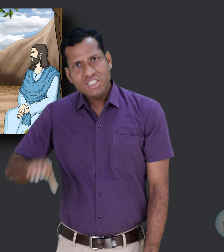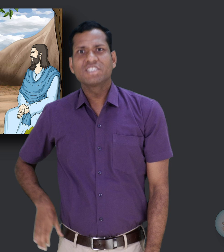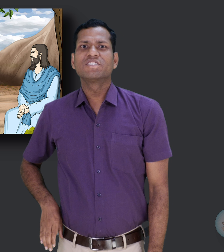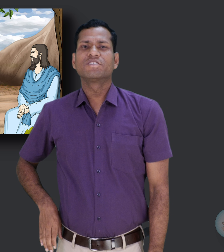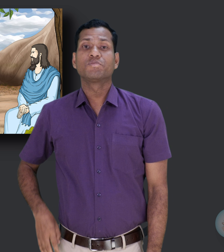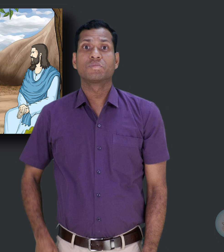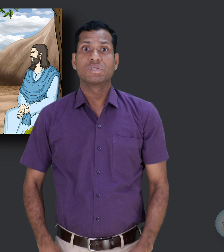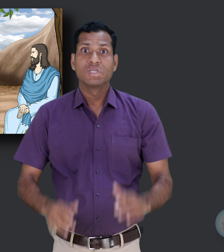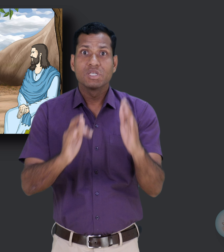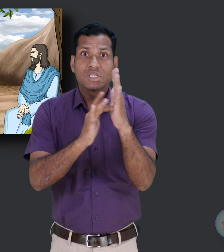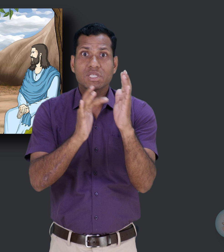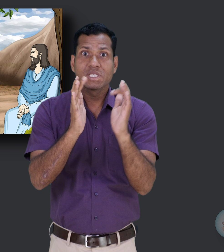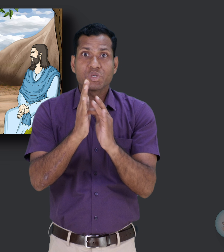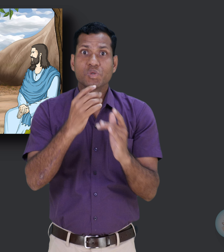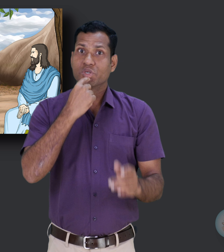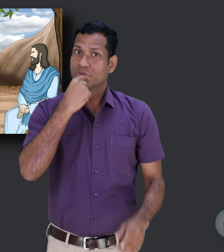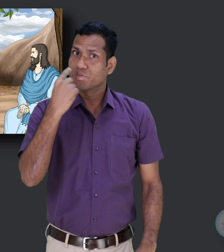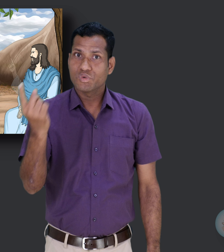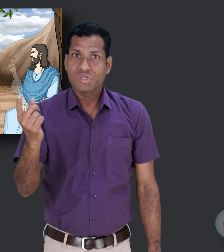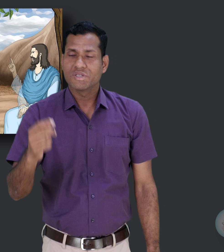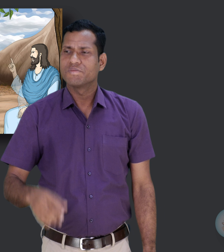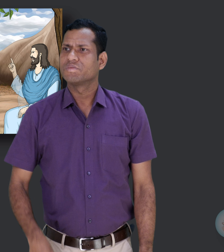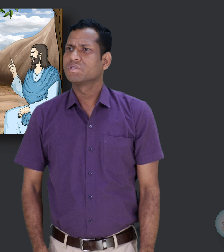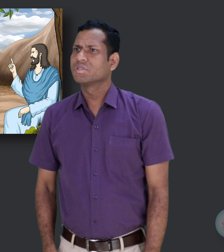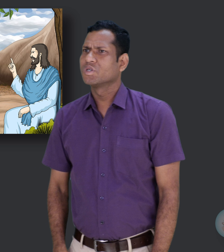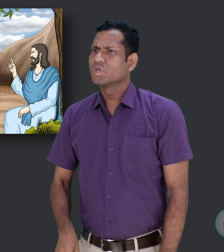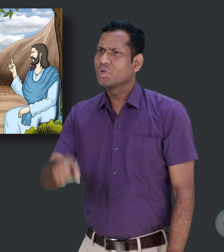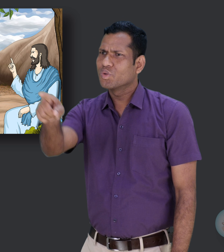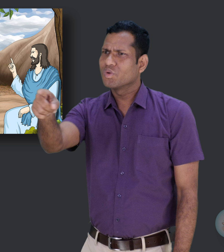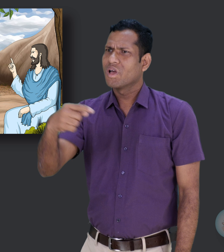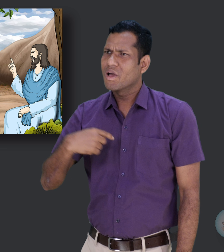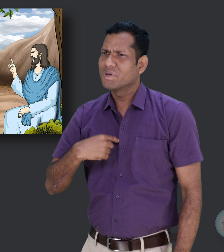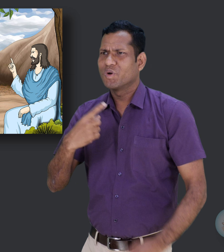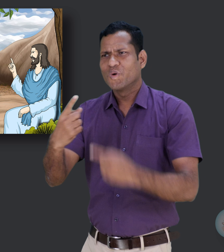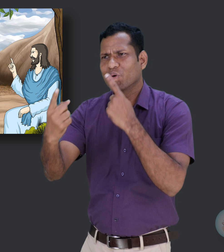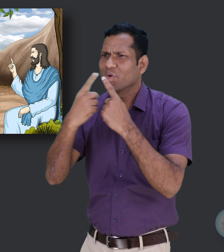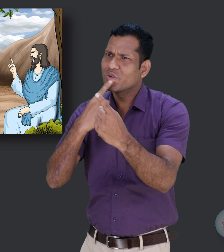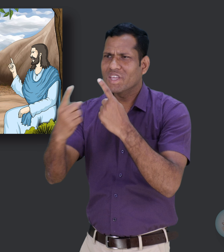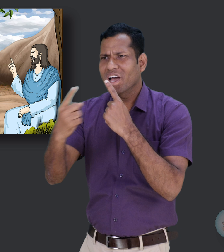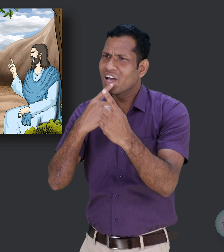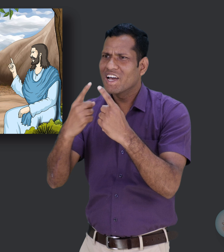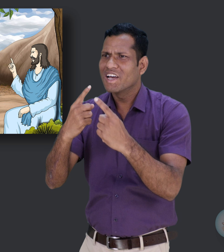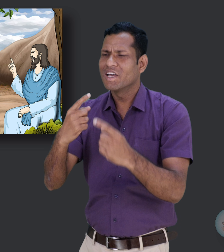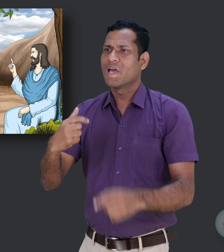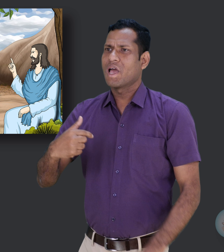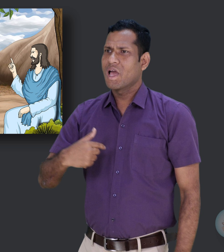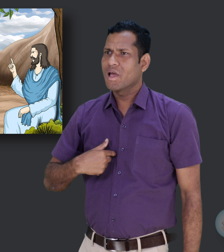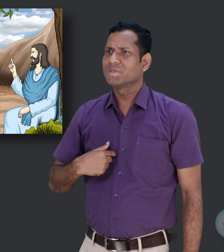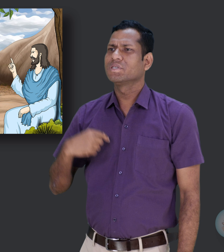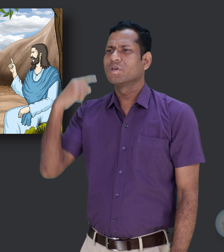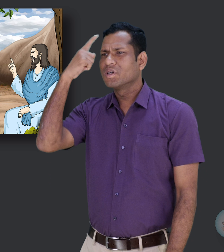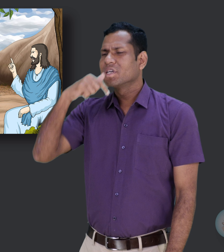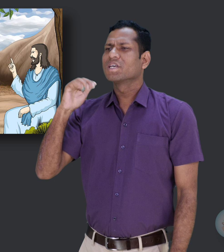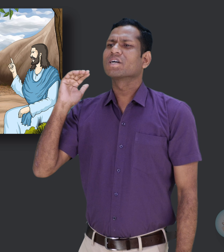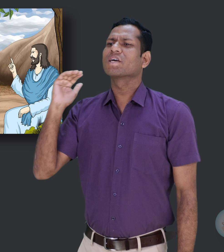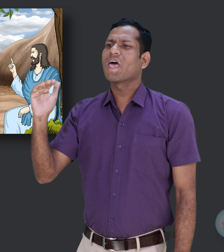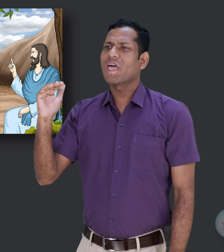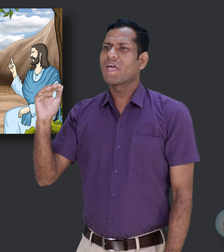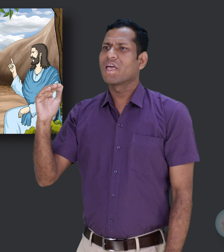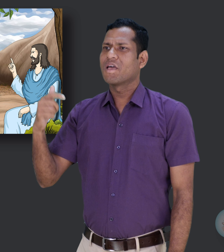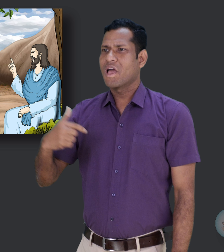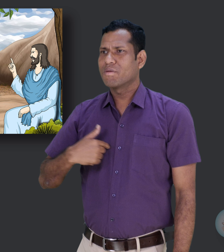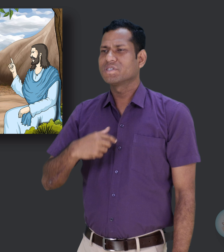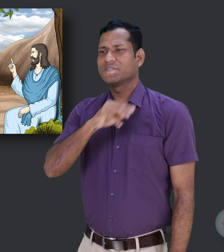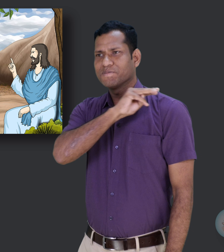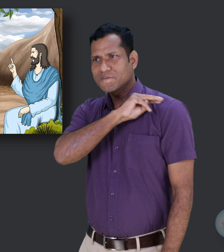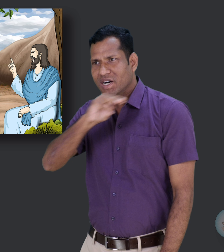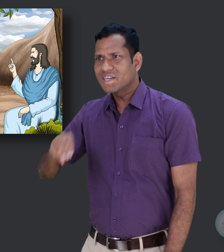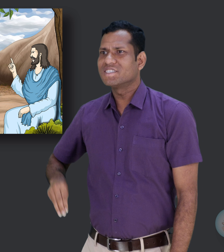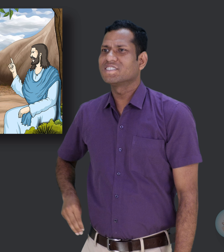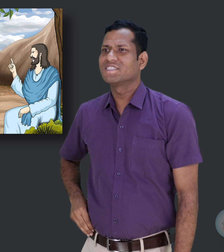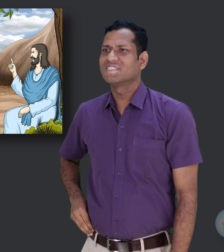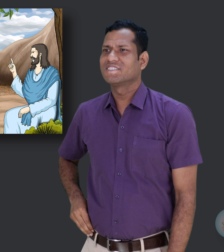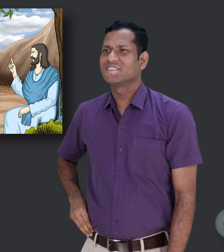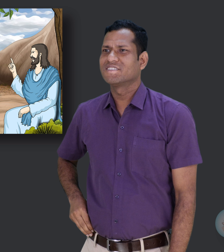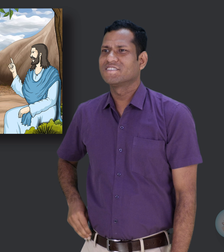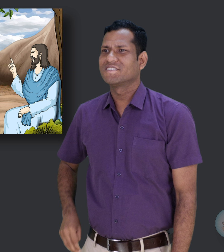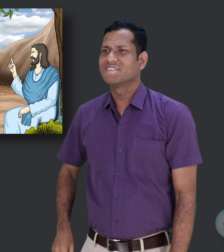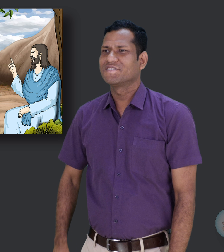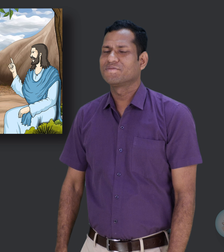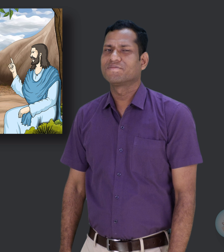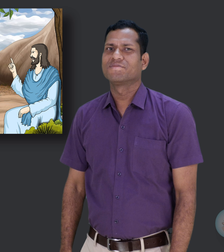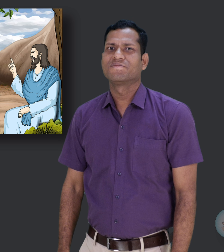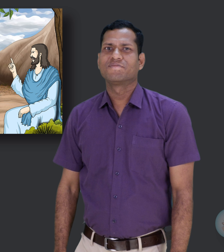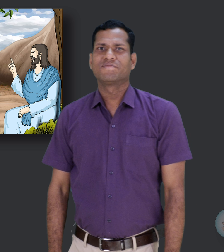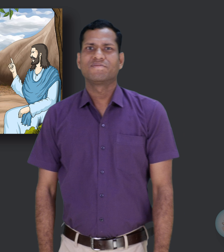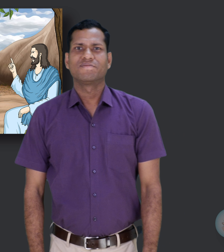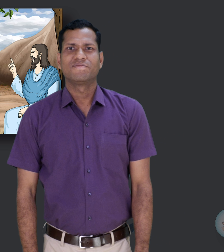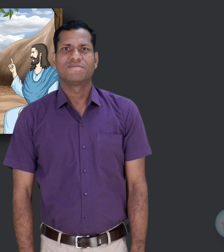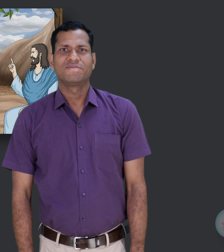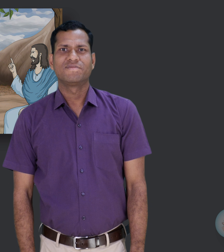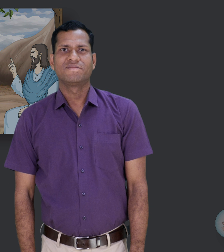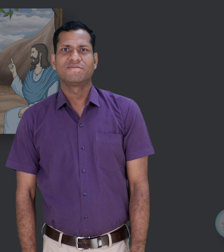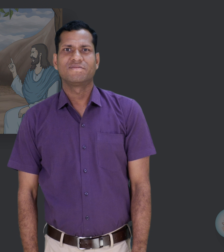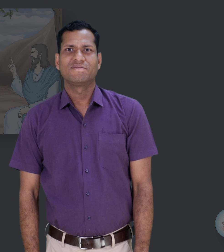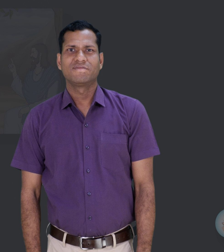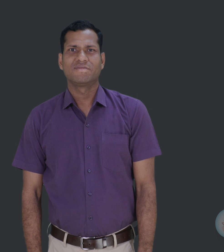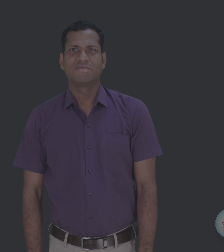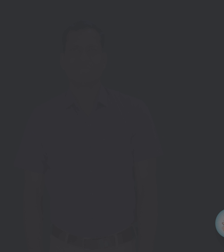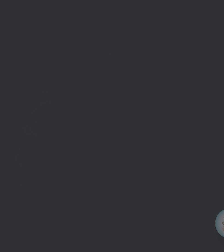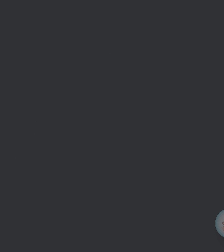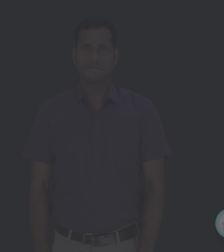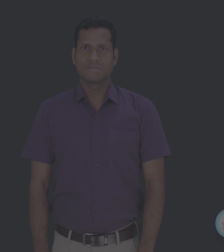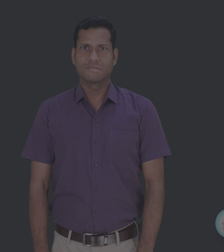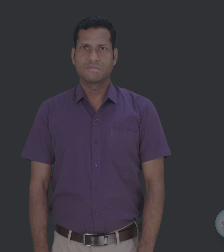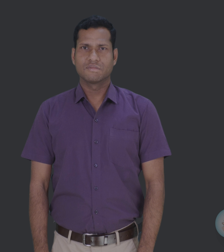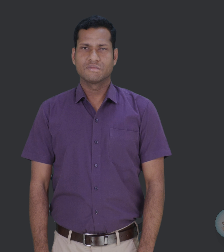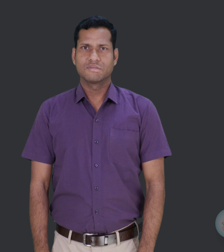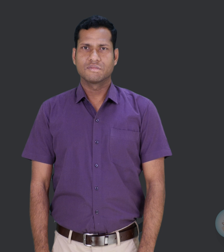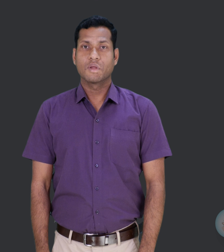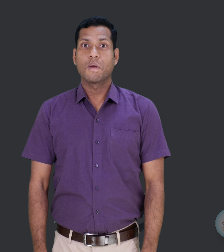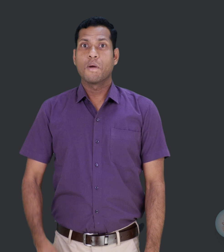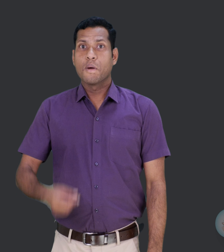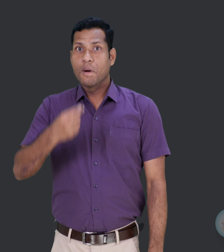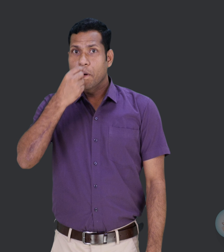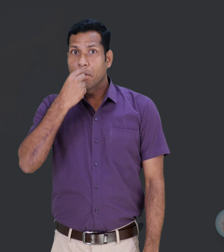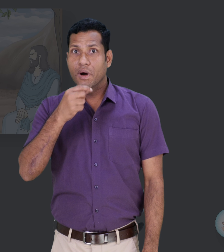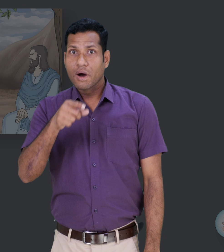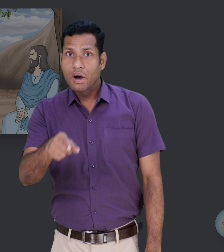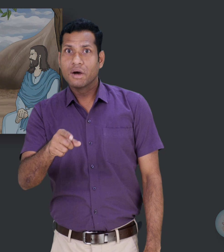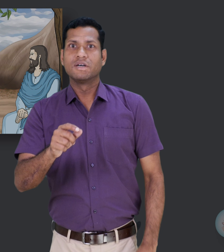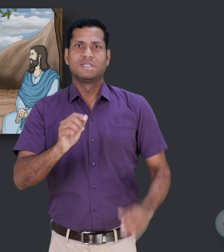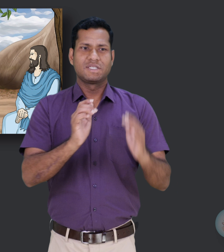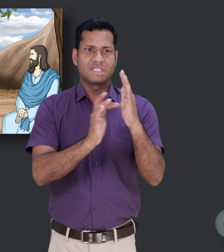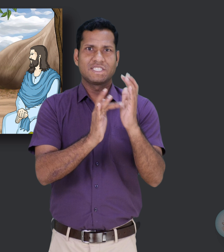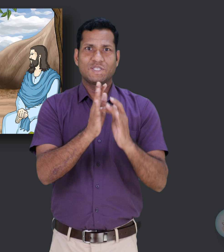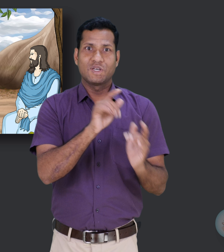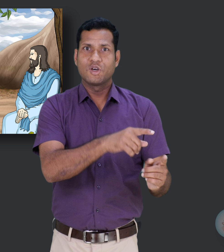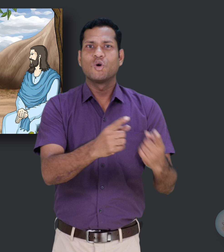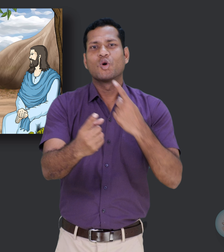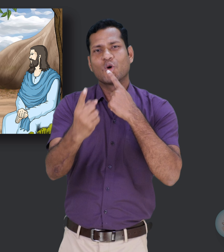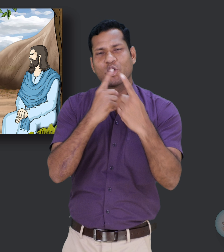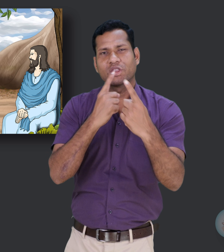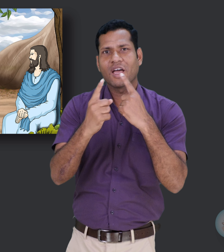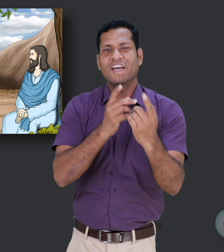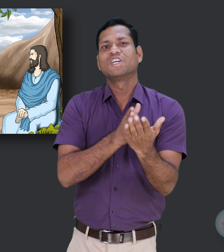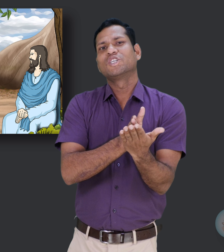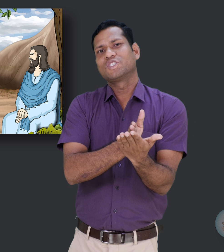When He comes, He will explain everything to us.” Jesus answered, “I who speak to you am He.”